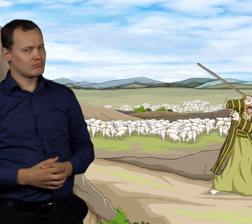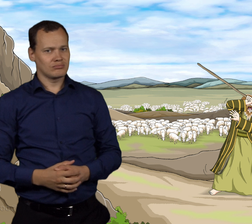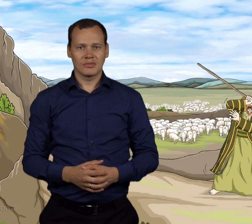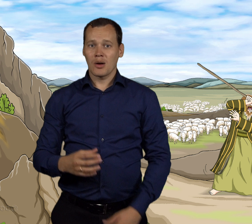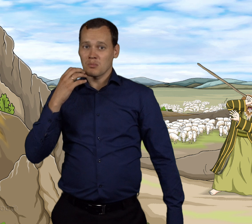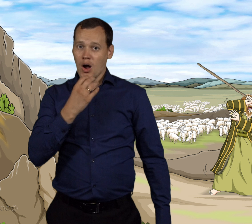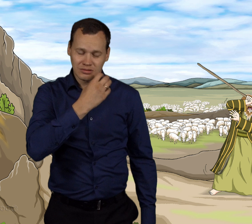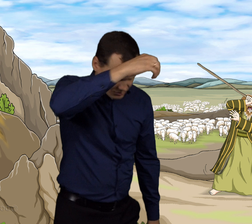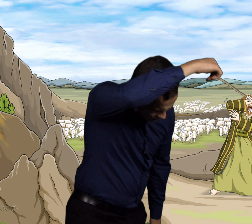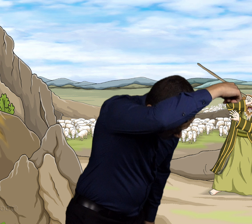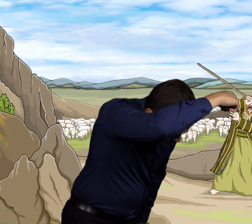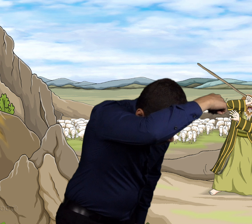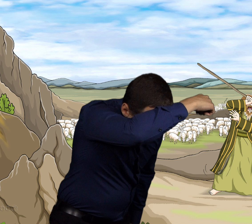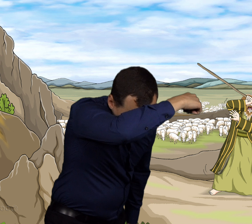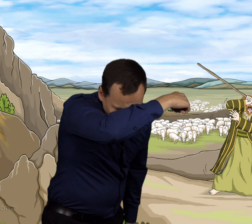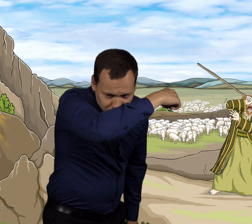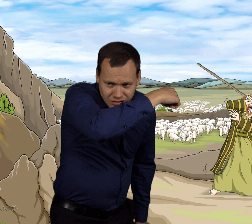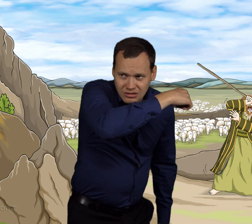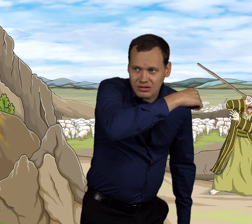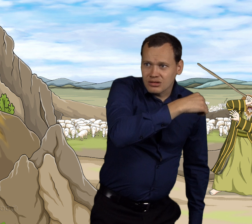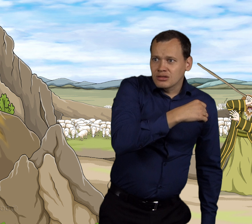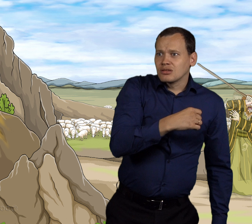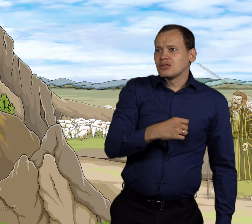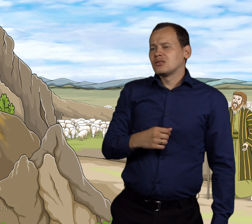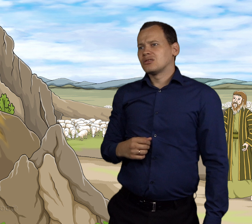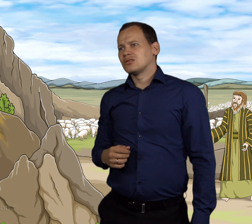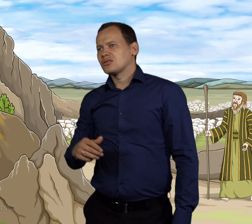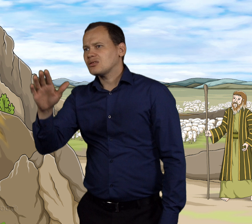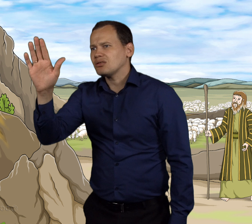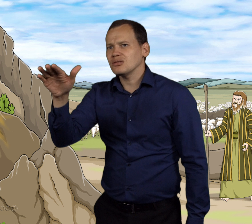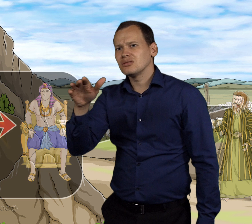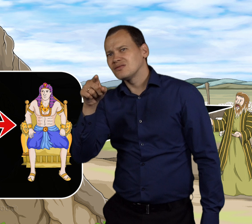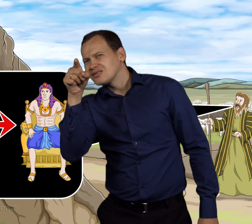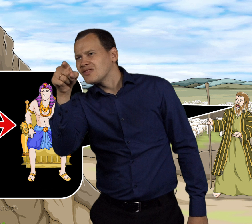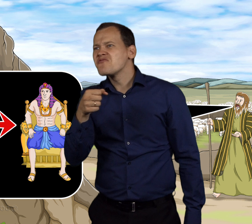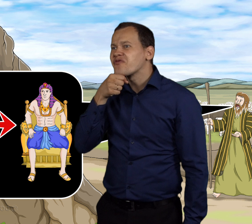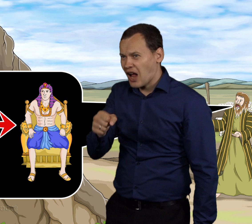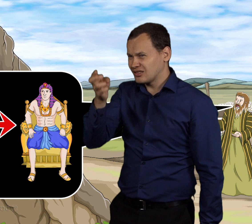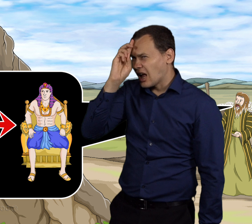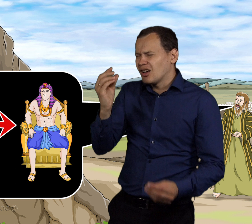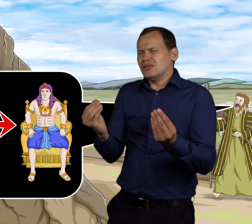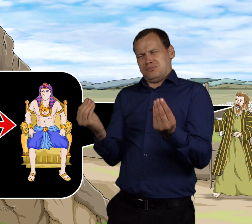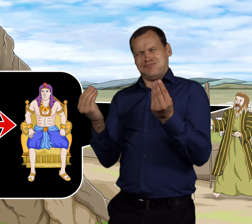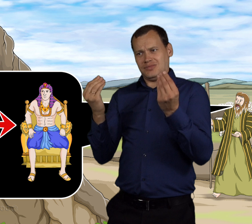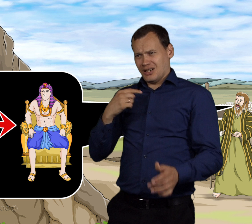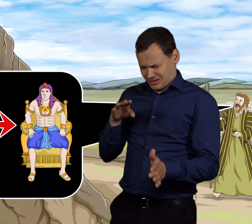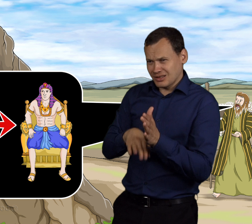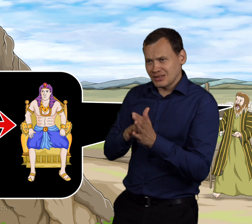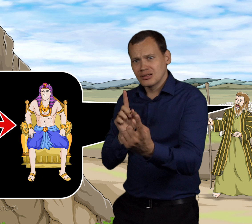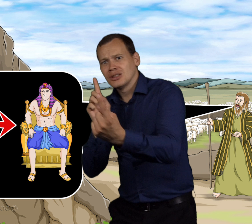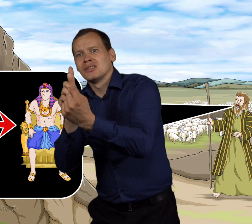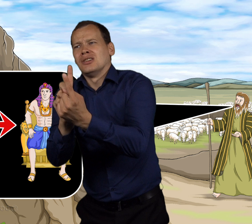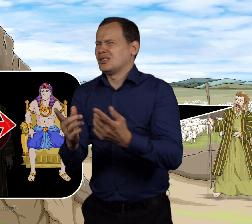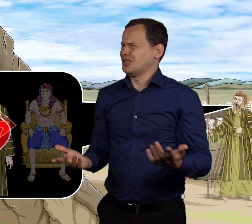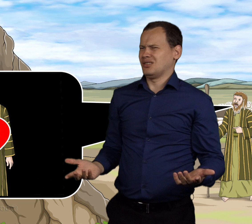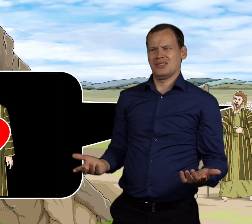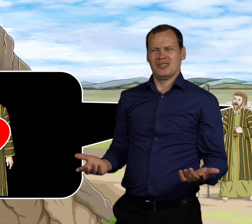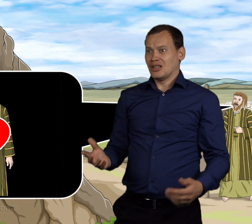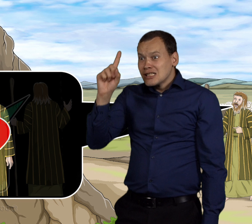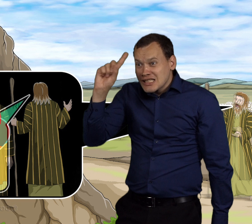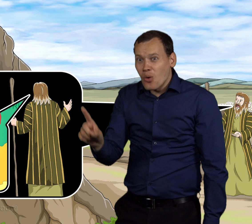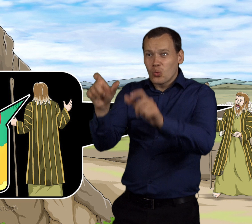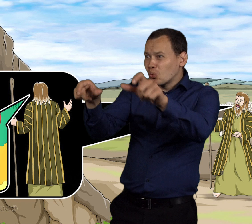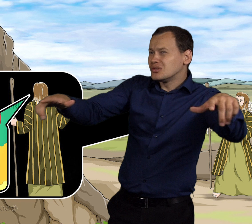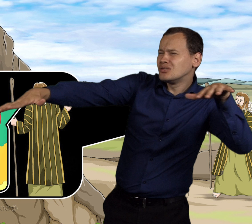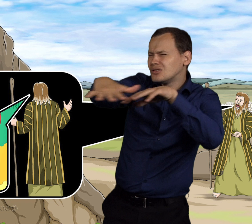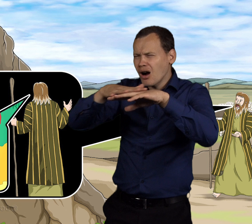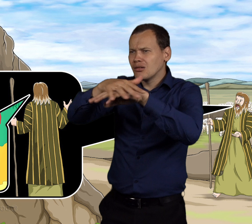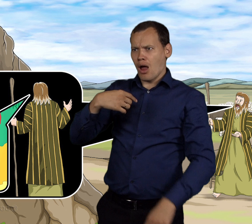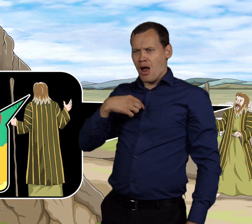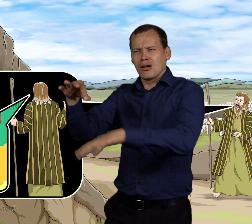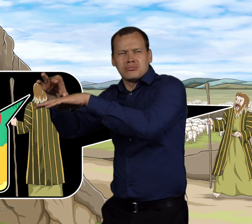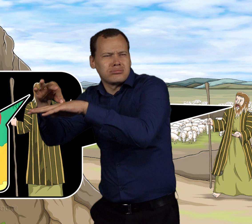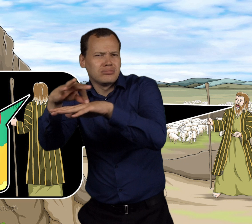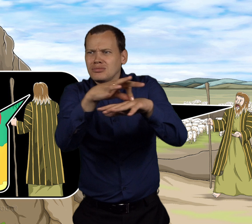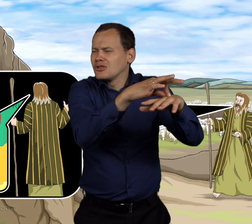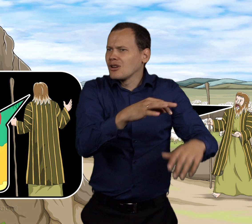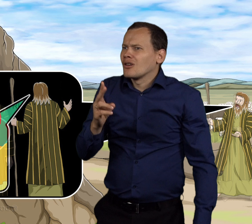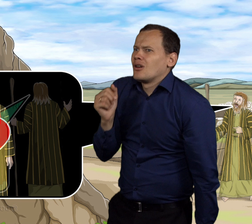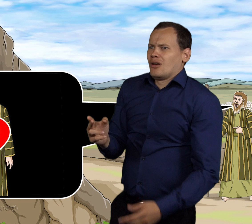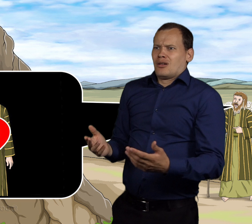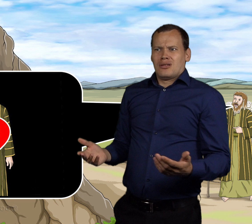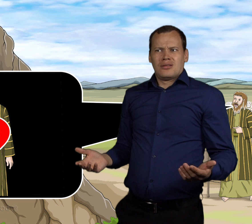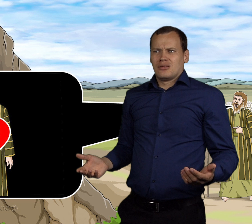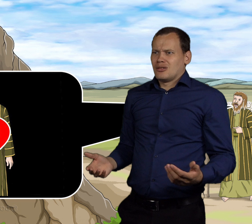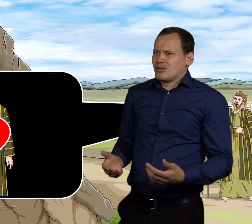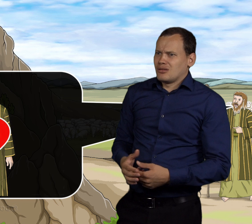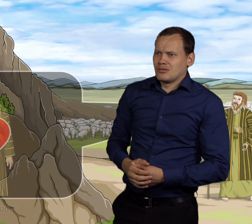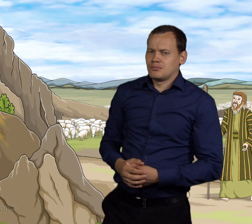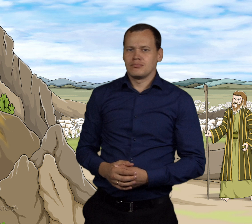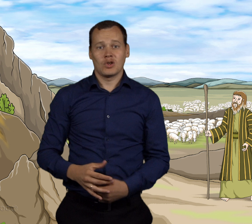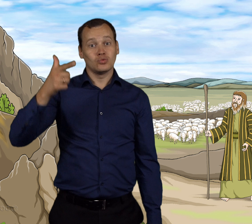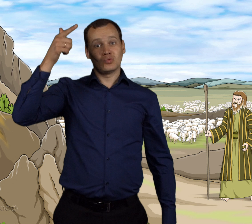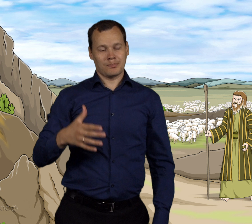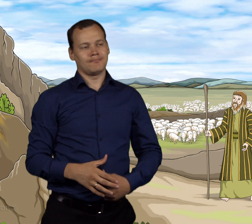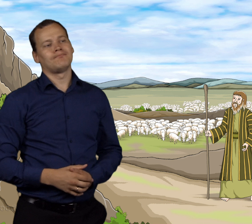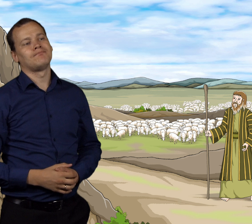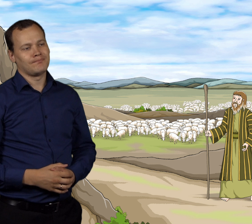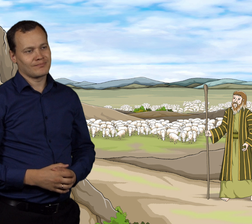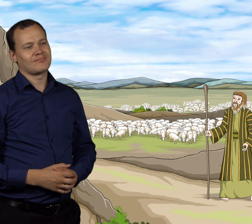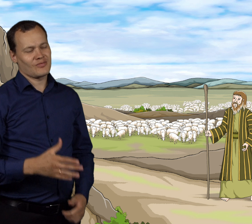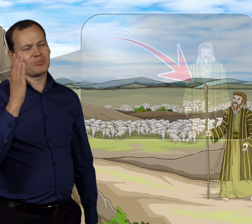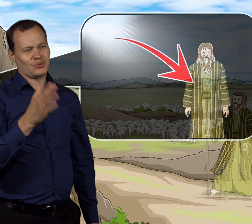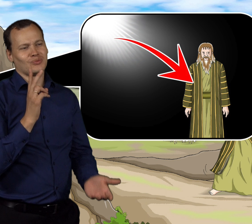But Moses asked God, “Who am I, that I should go to Pharaoh and bring the Israelites out of Egypt?”